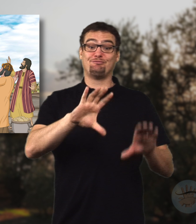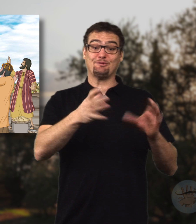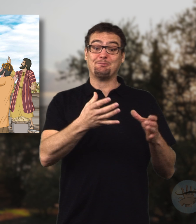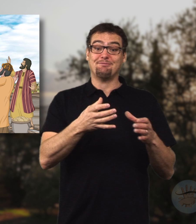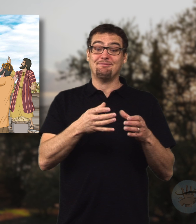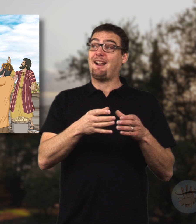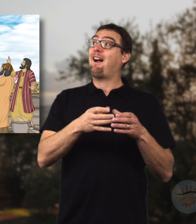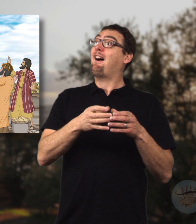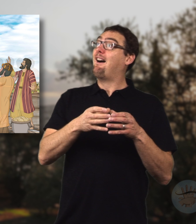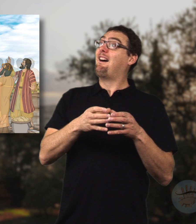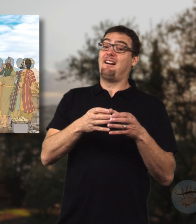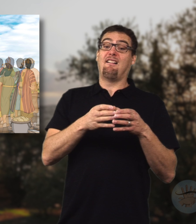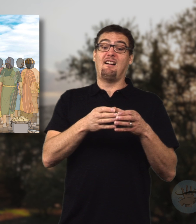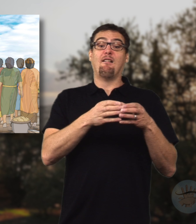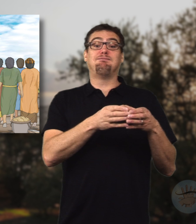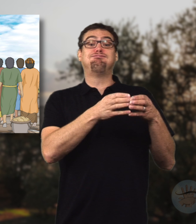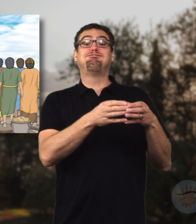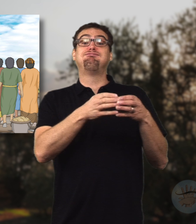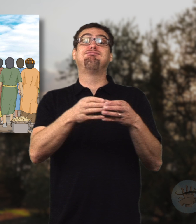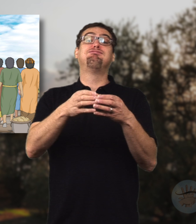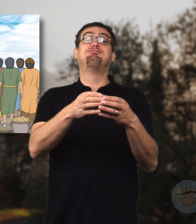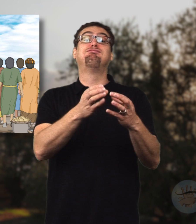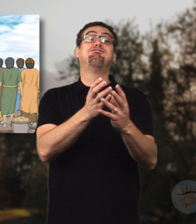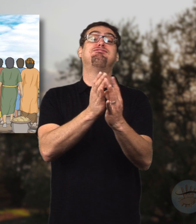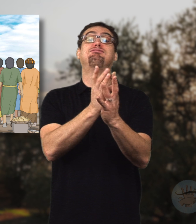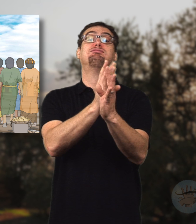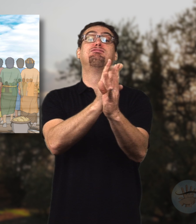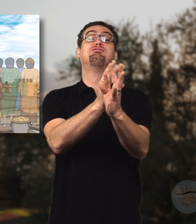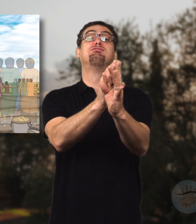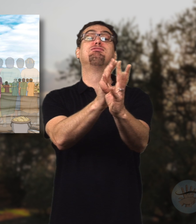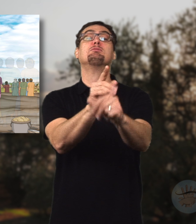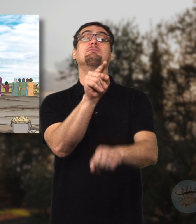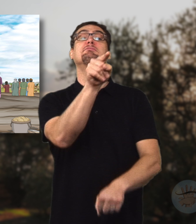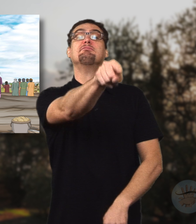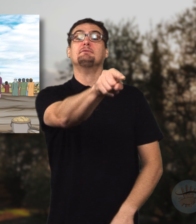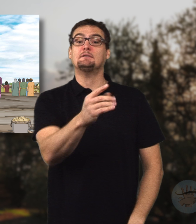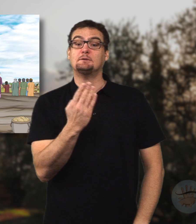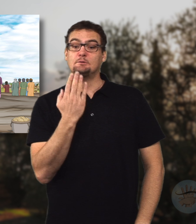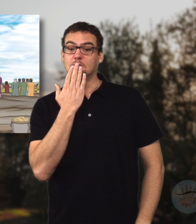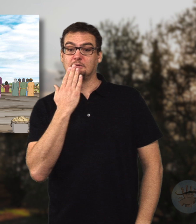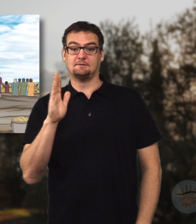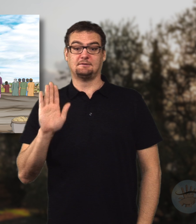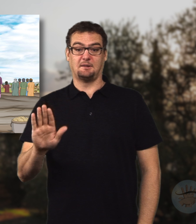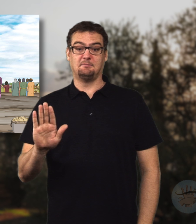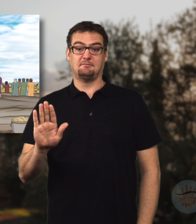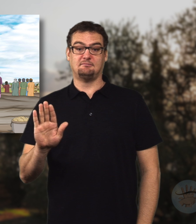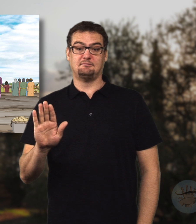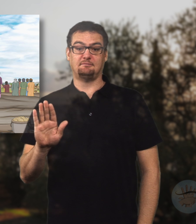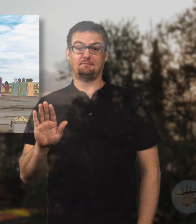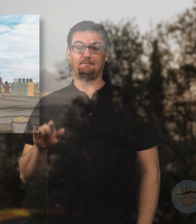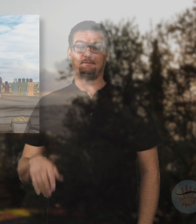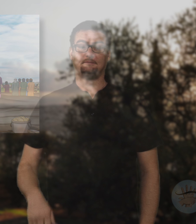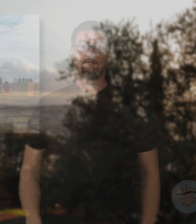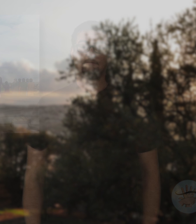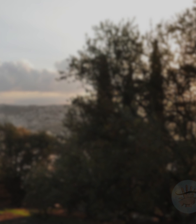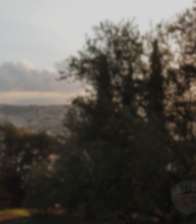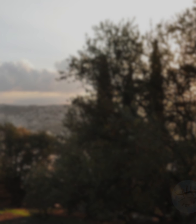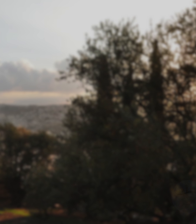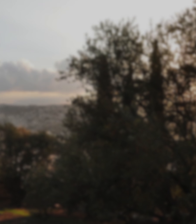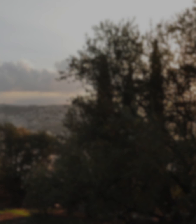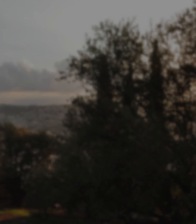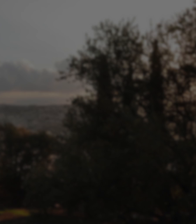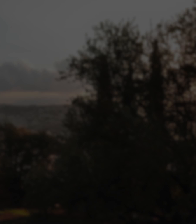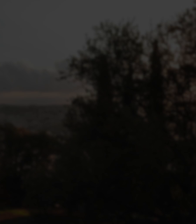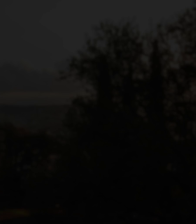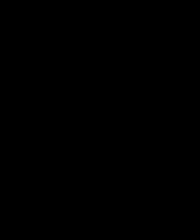Then they returned to Jerusalem from the Mount of Olives, which is near the city, a Sabbath day’s journey away.